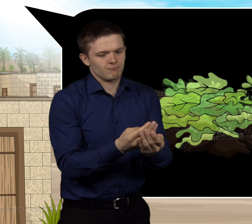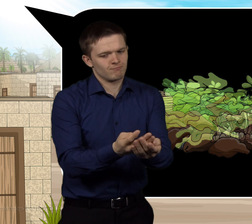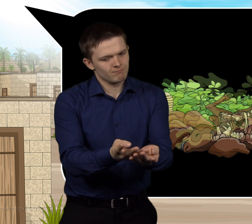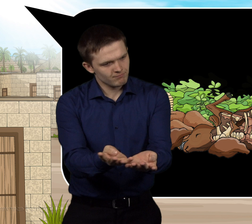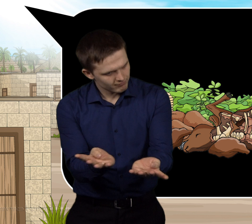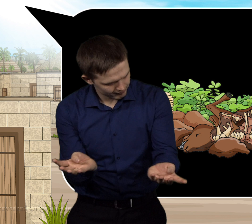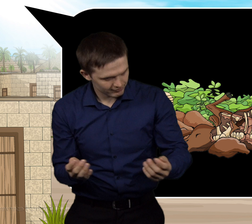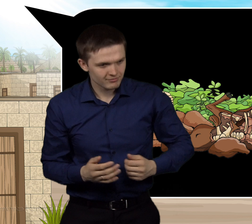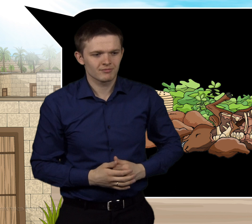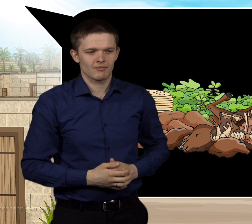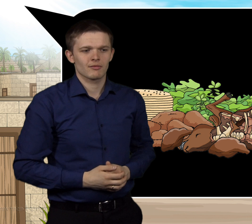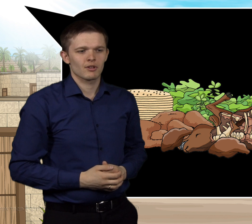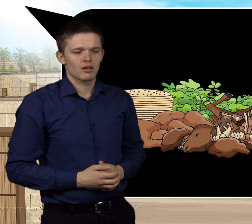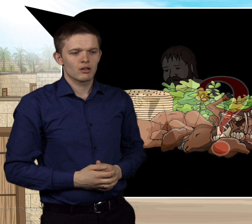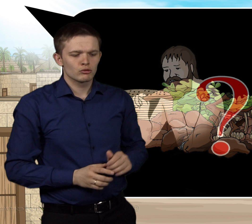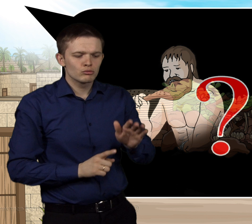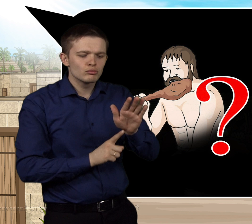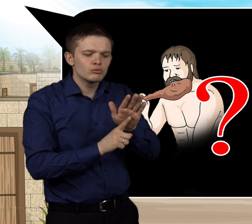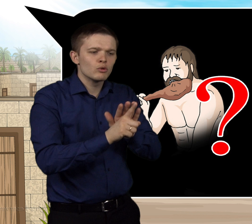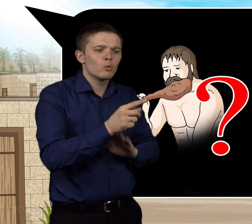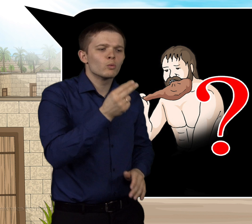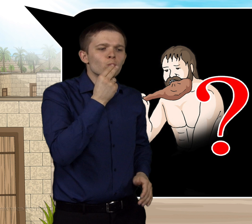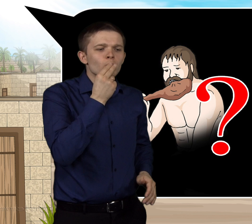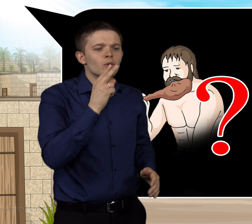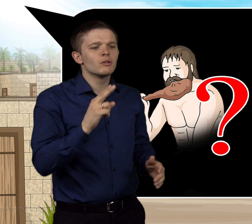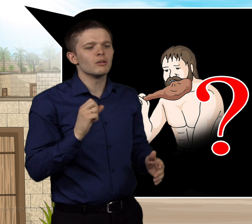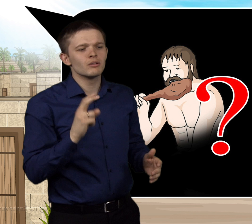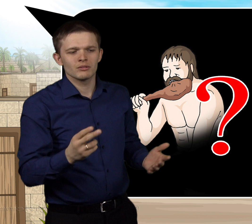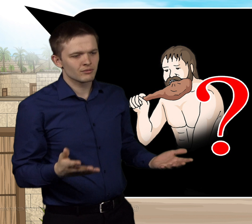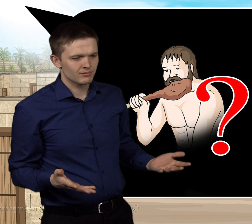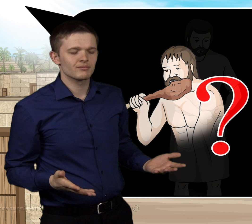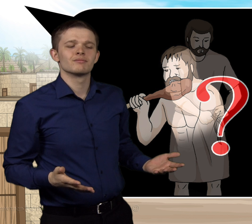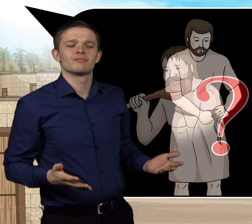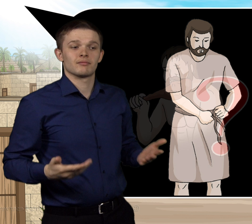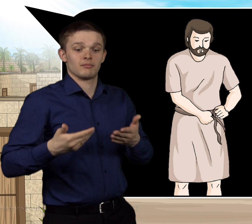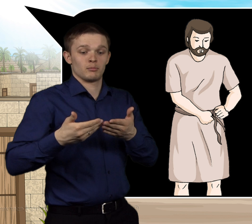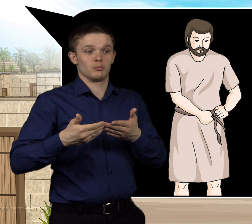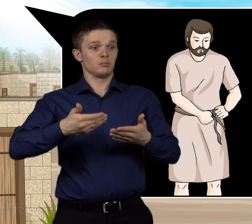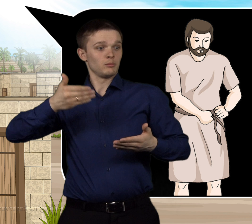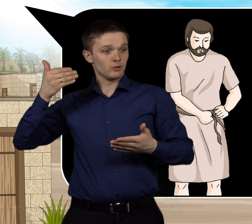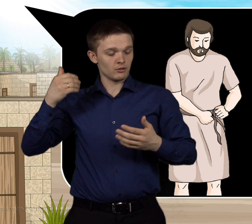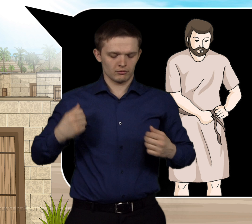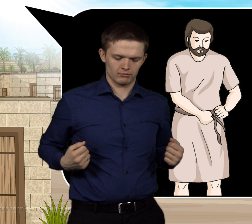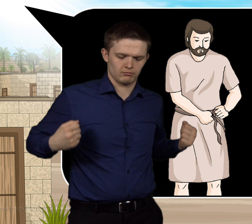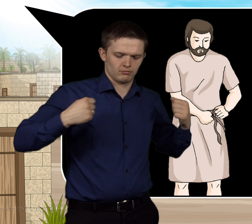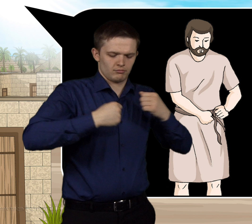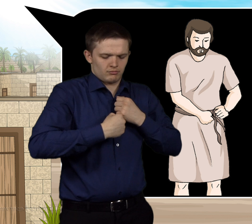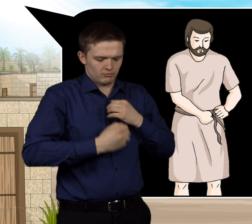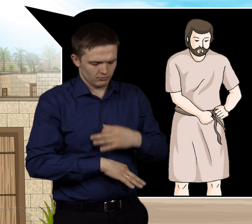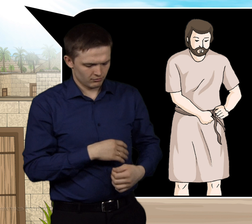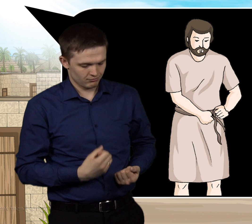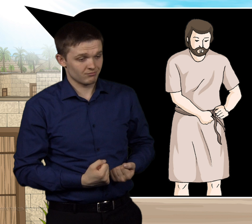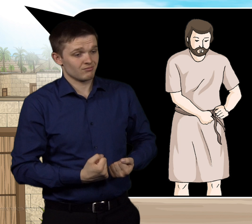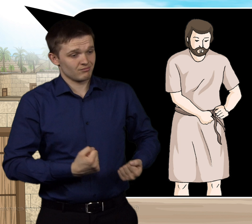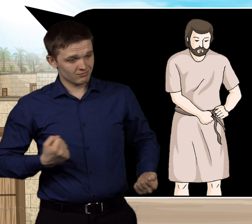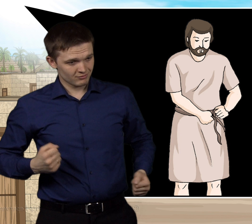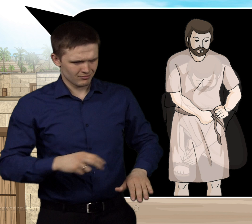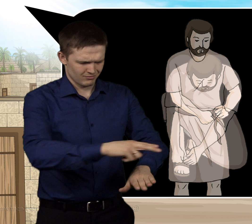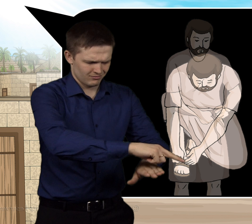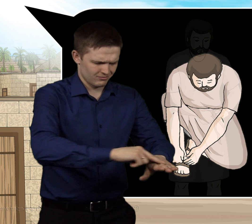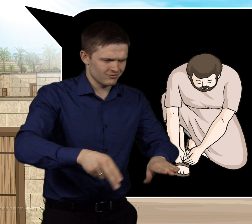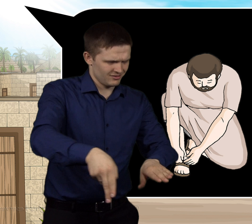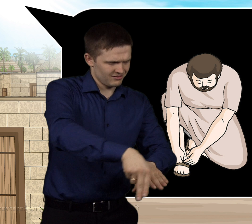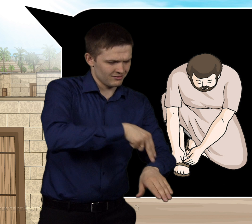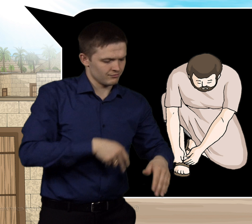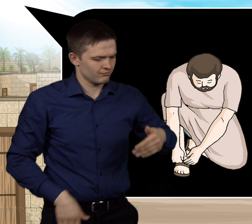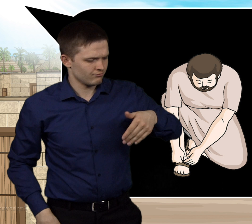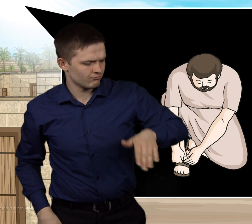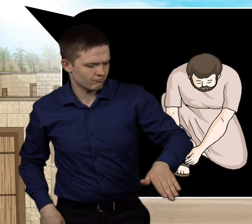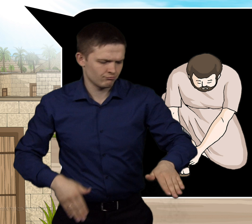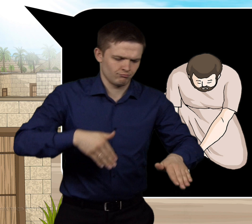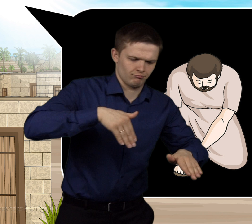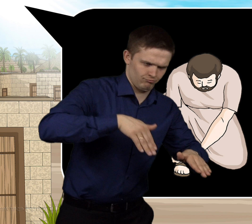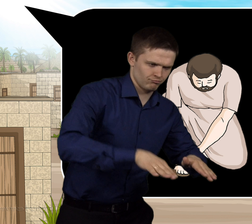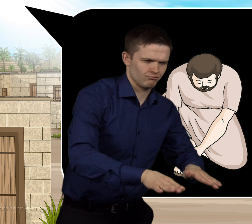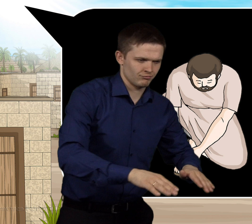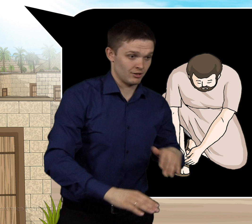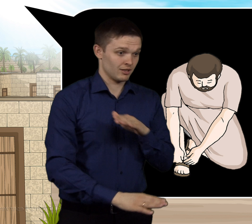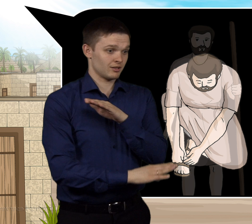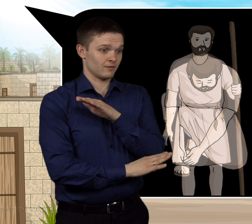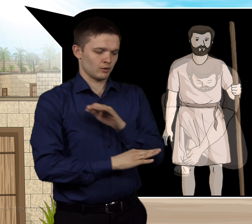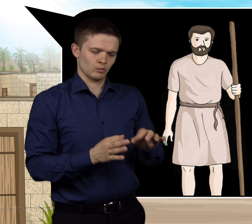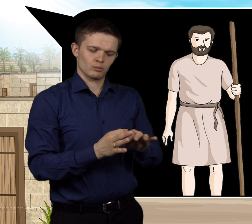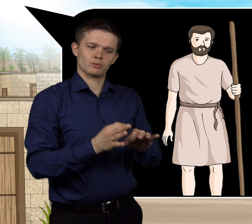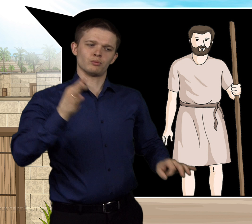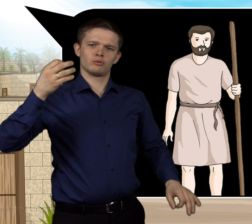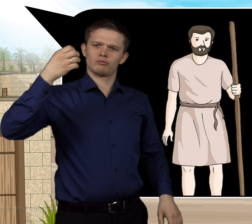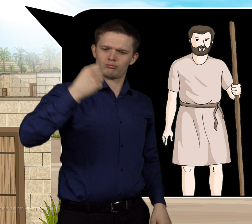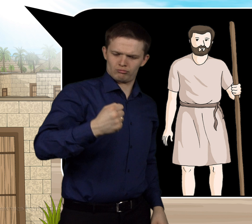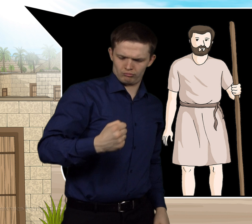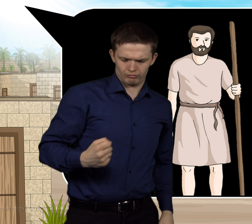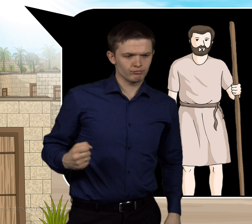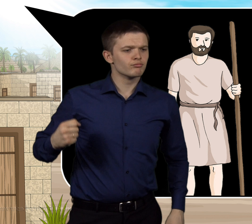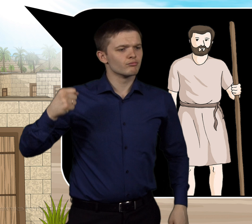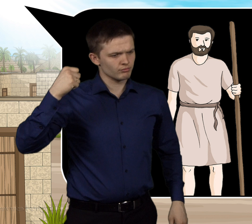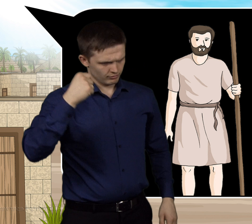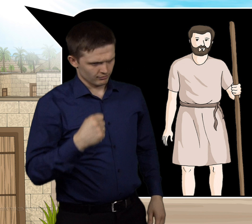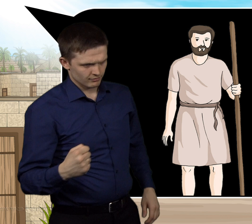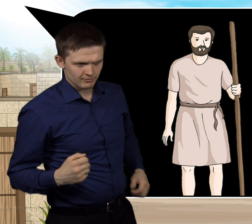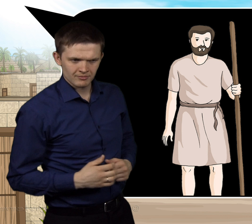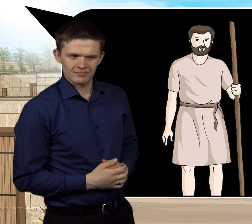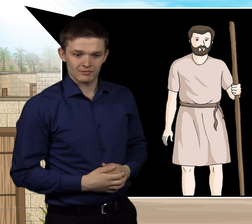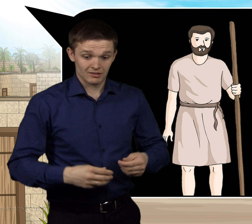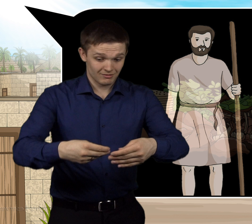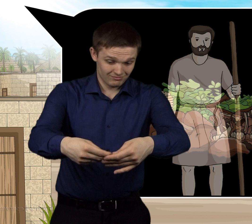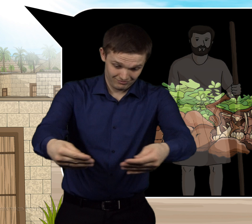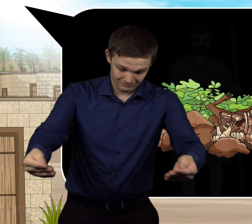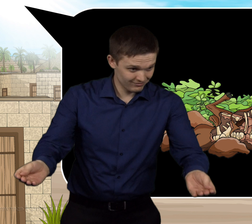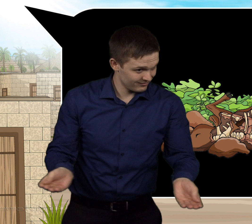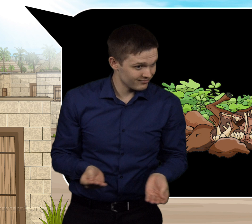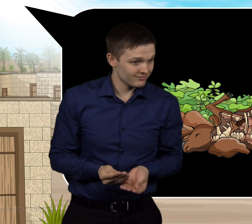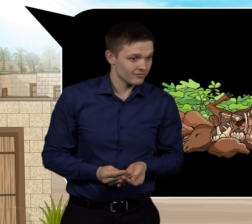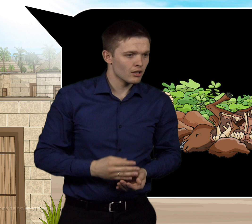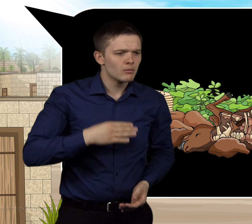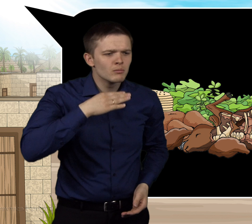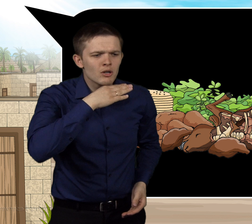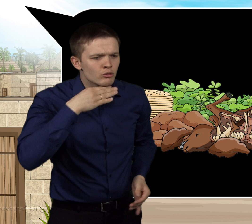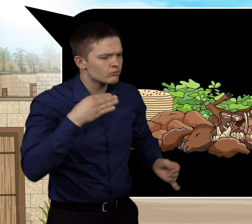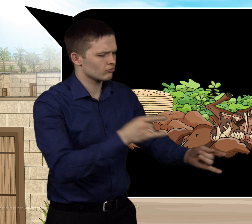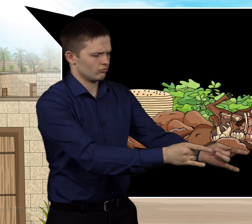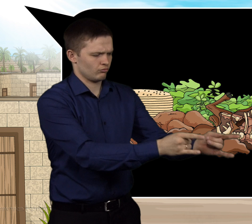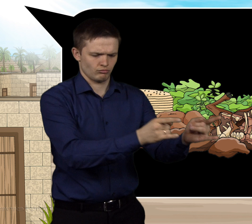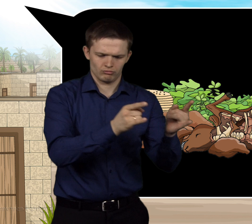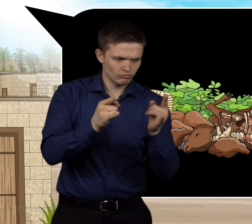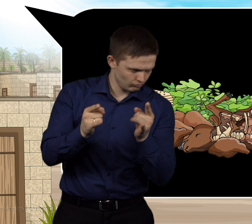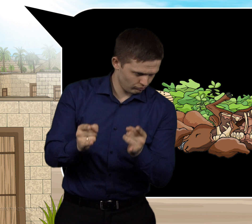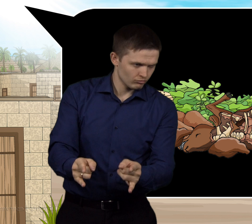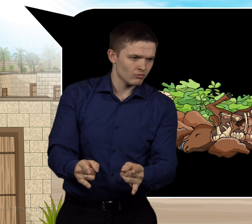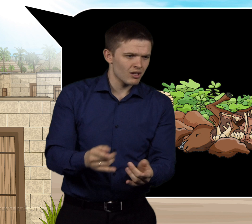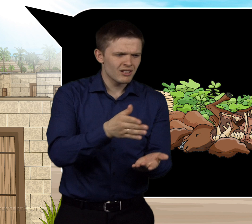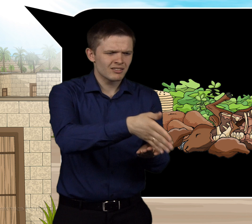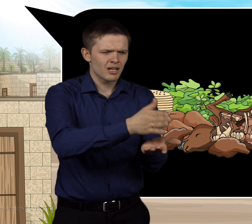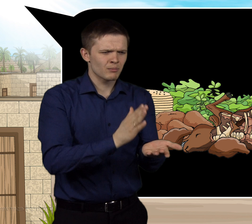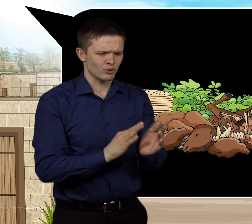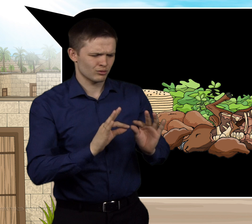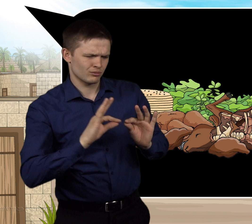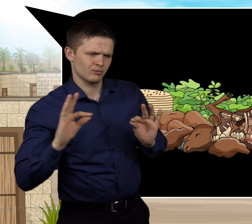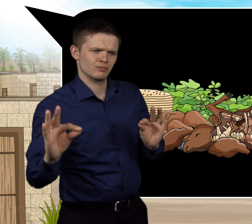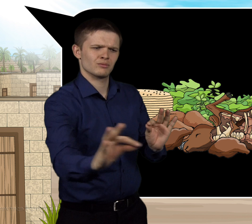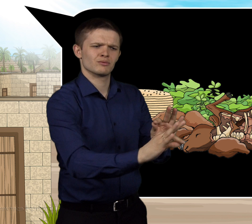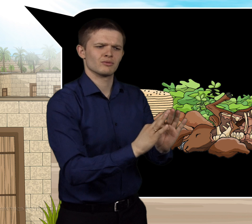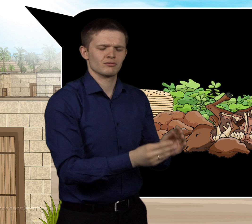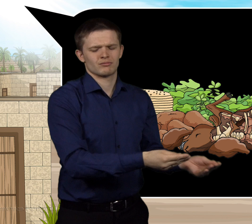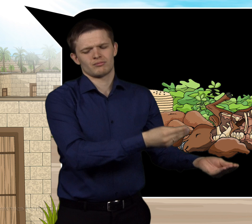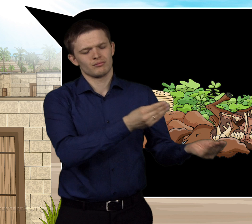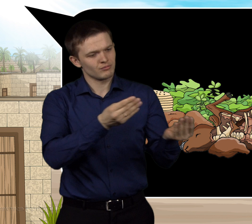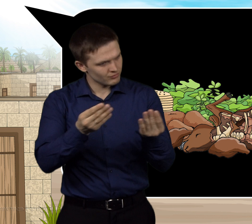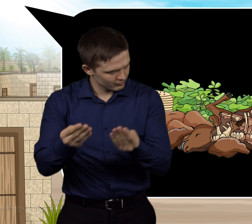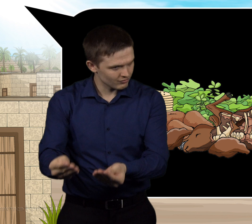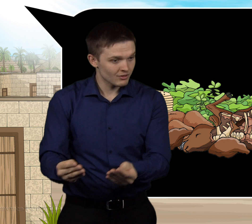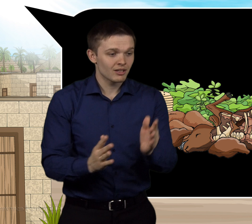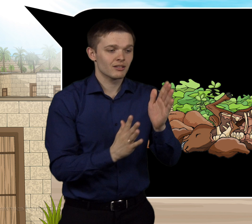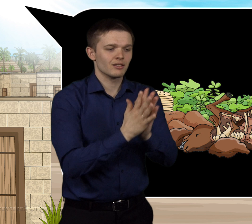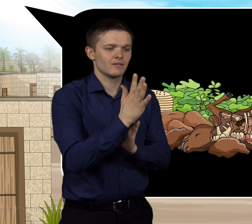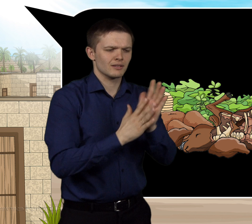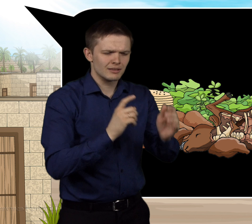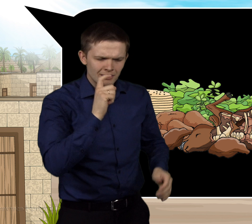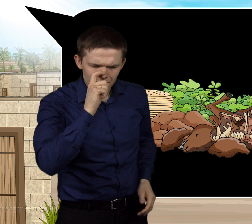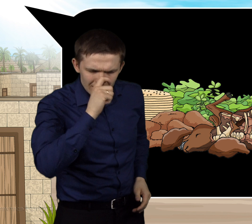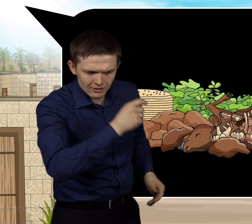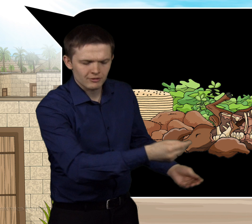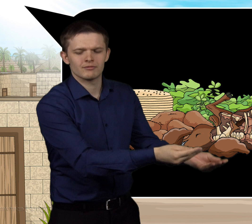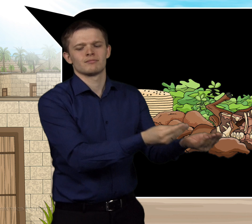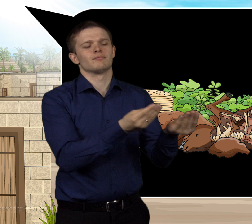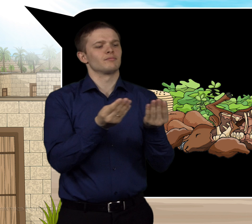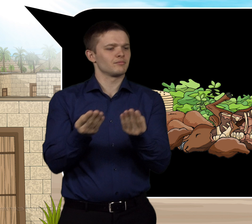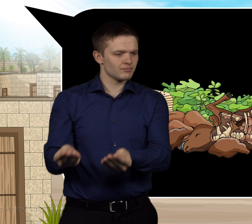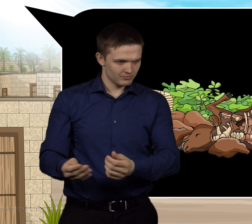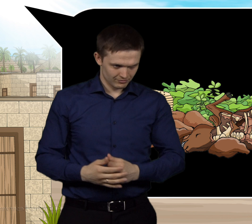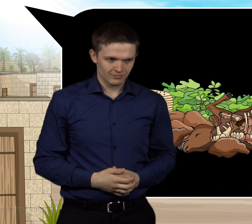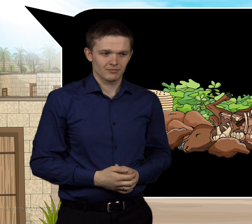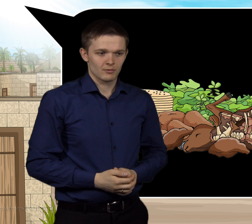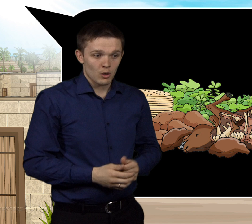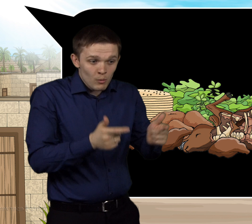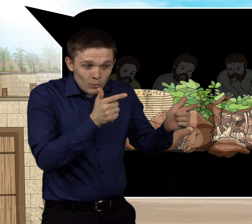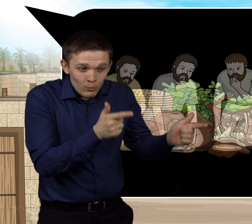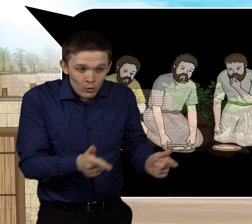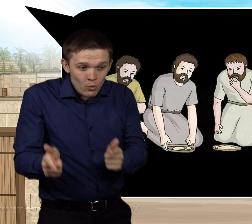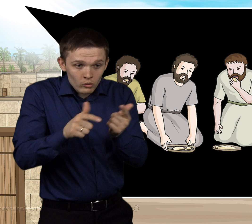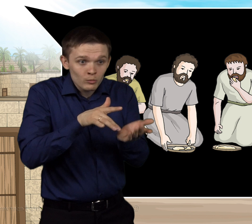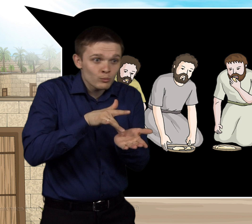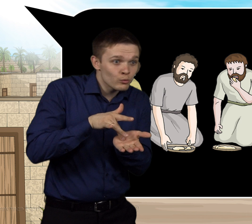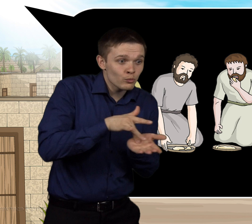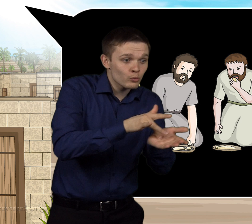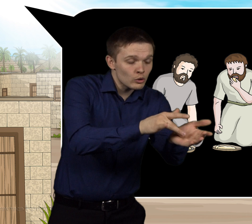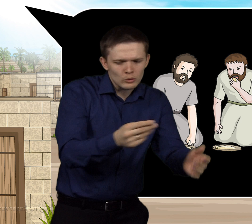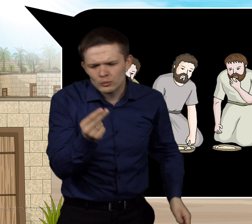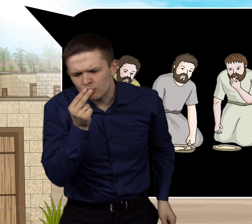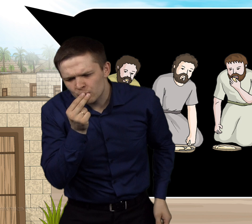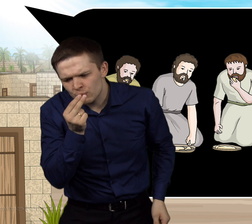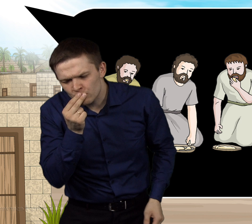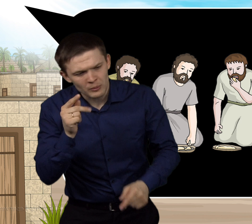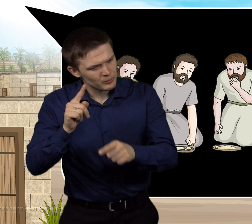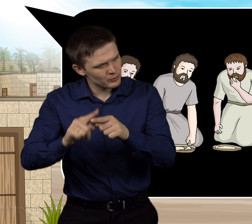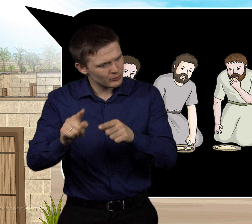This is how you are to eat it: You must be fully dressed for travel, with your sandals on your feet and your staff in your hand.